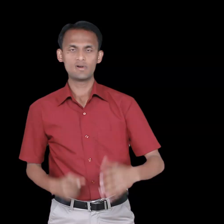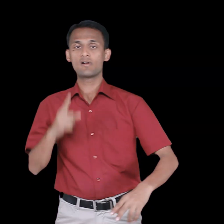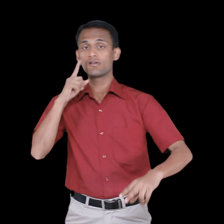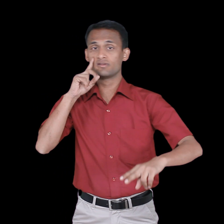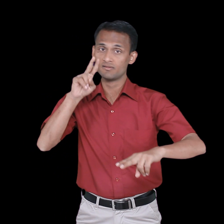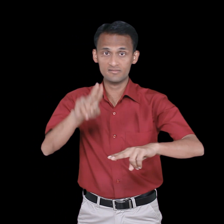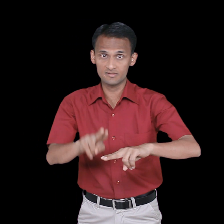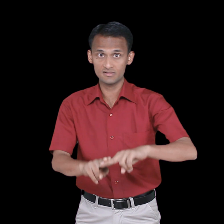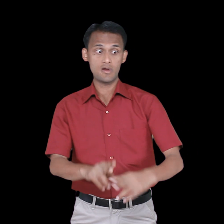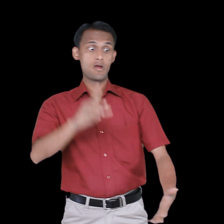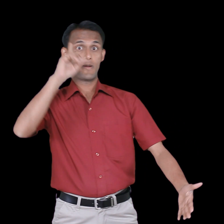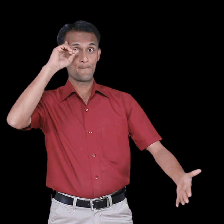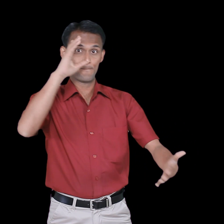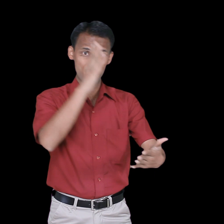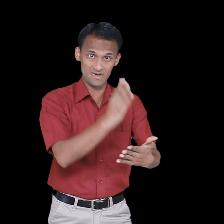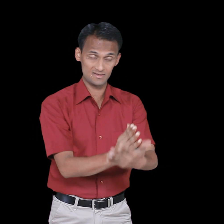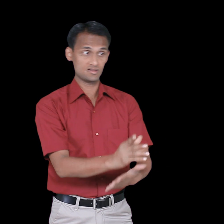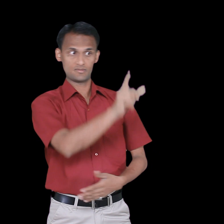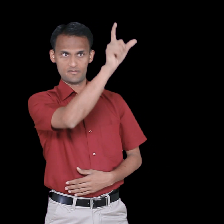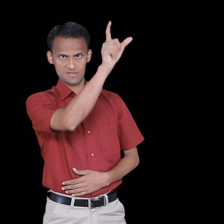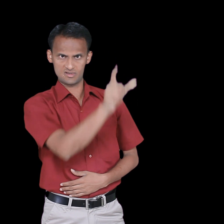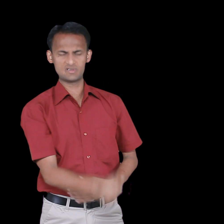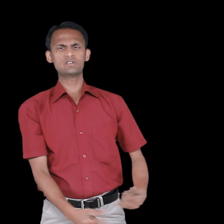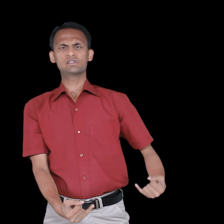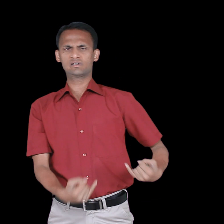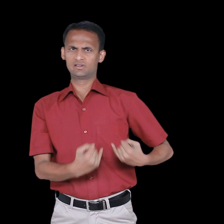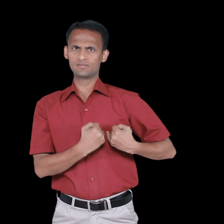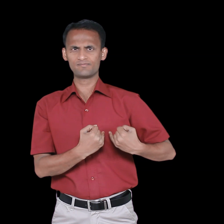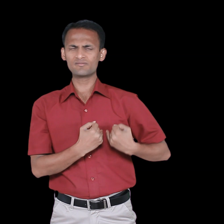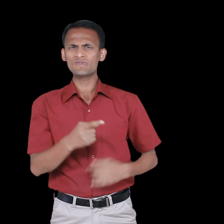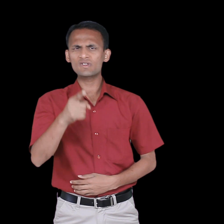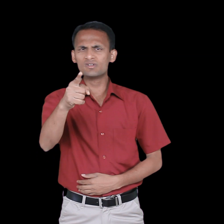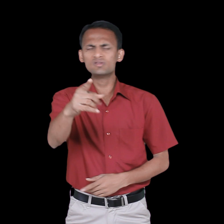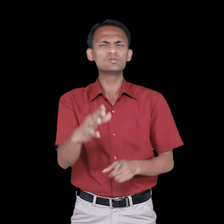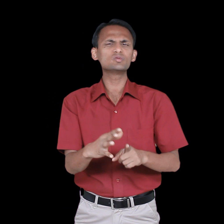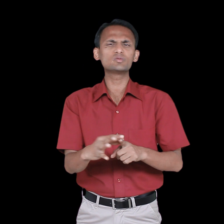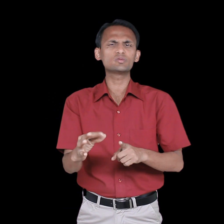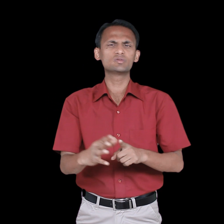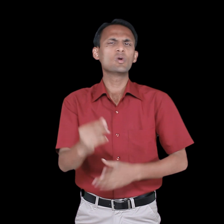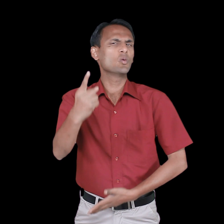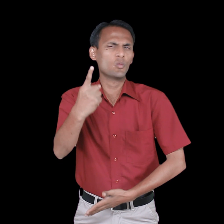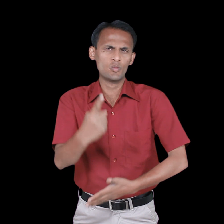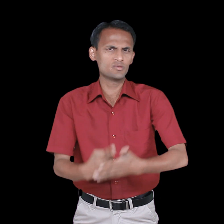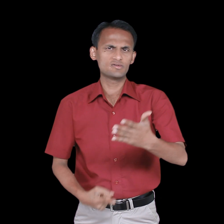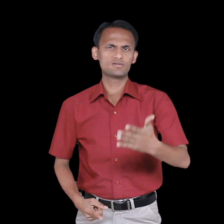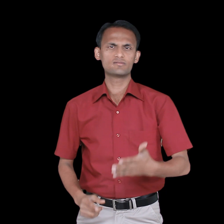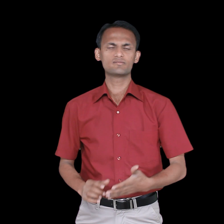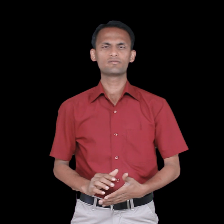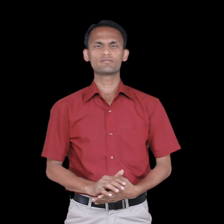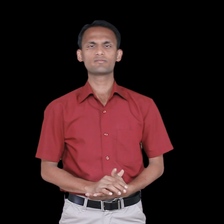What to do if a believer sins